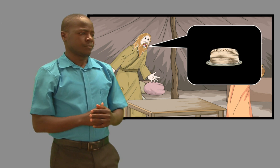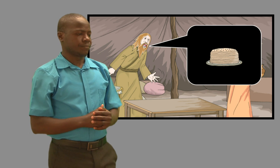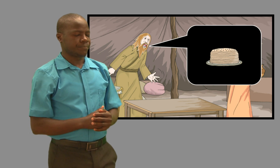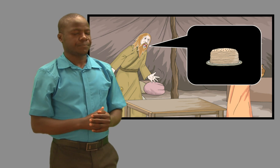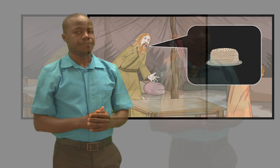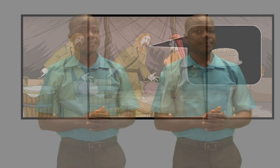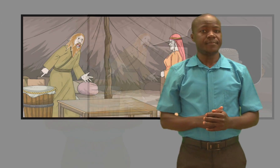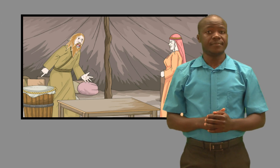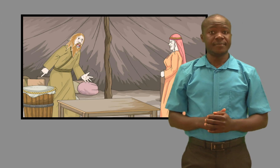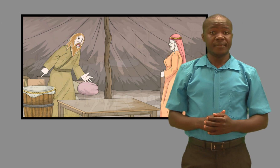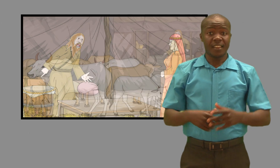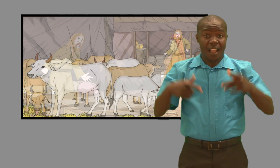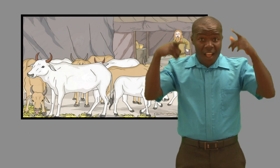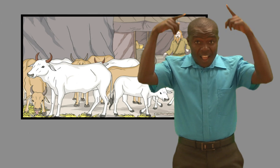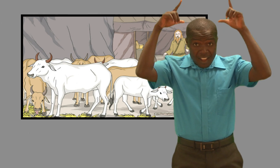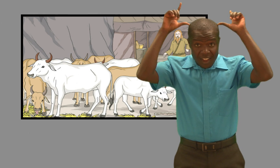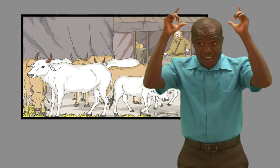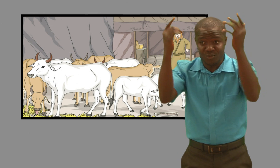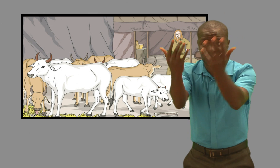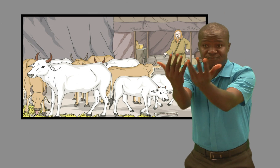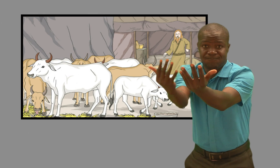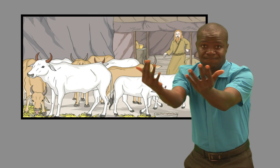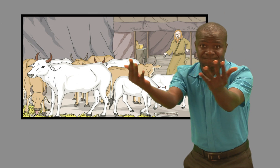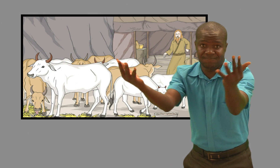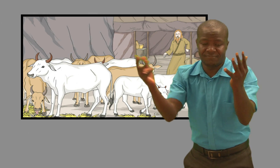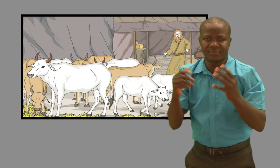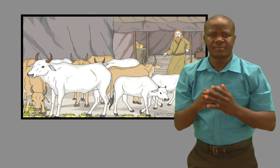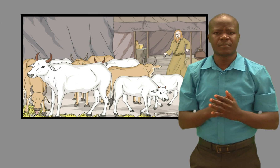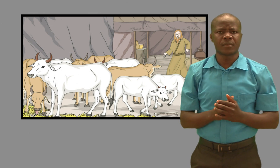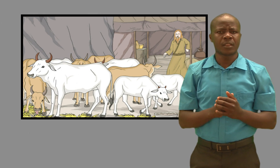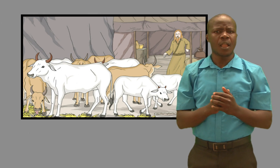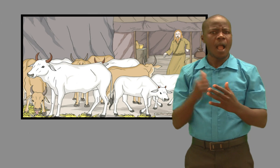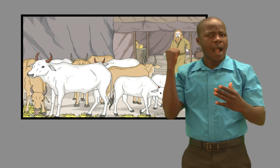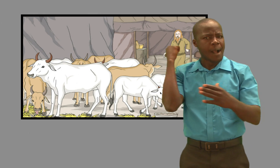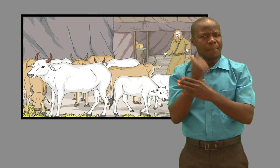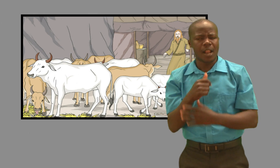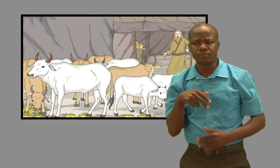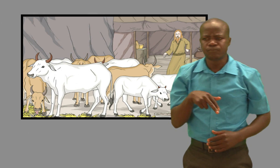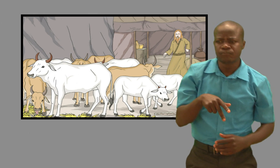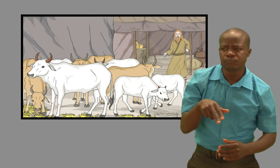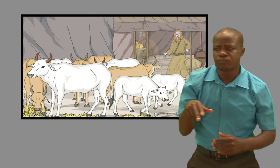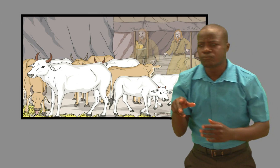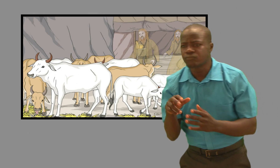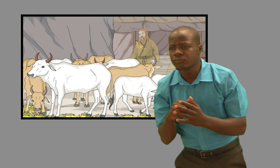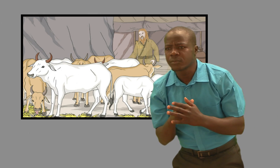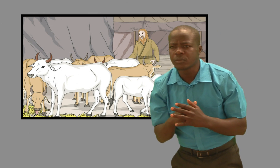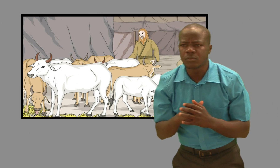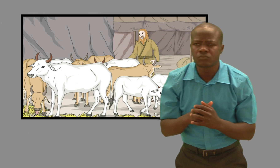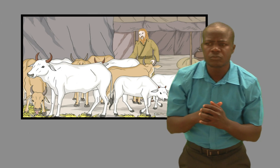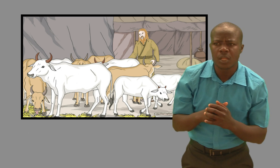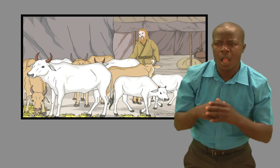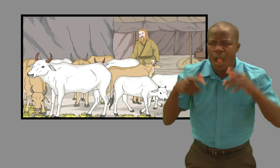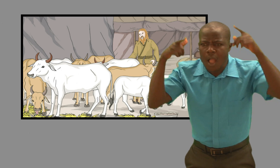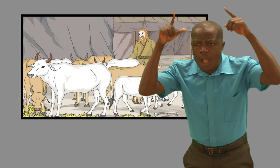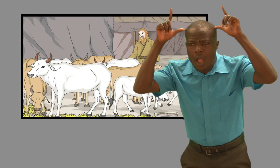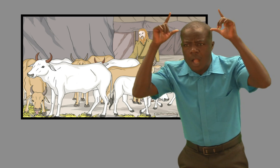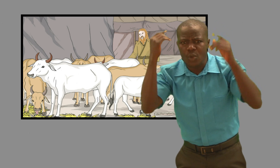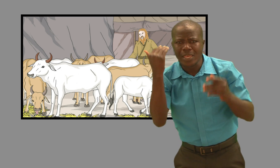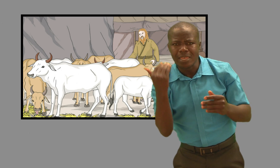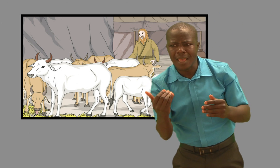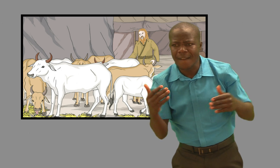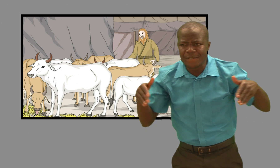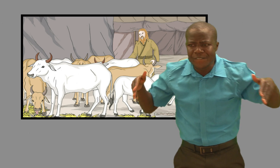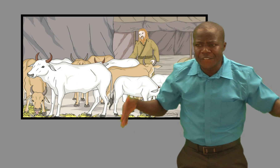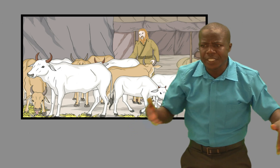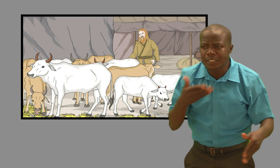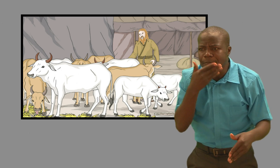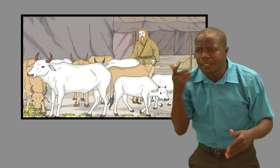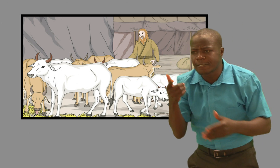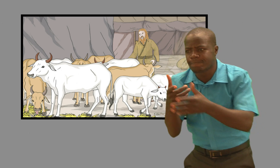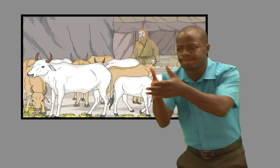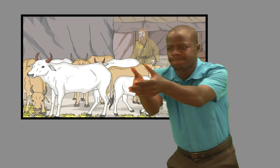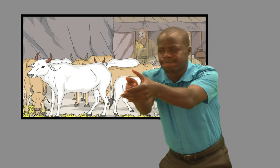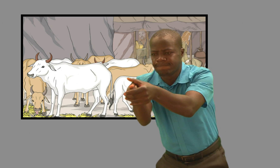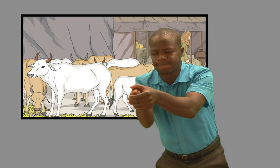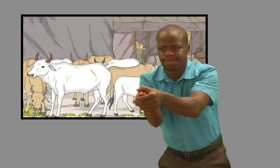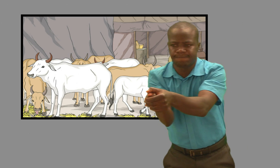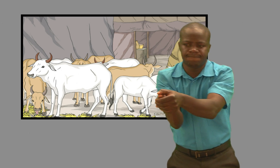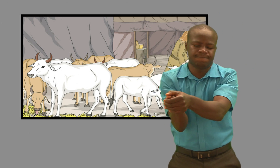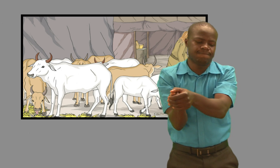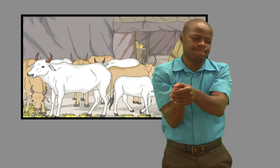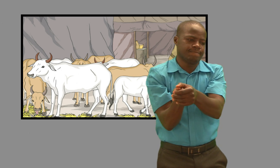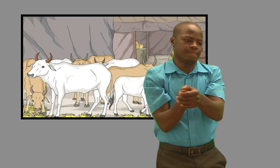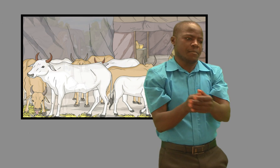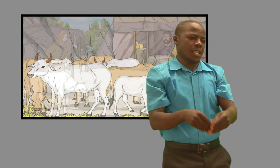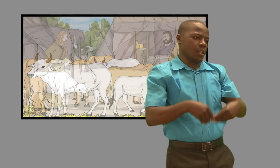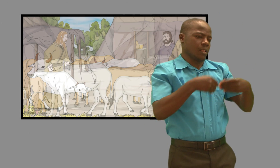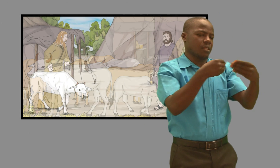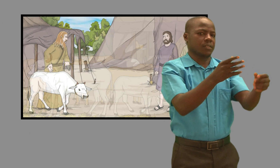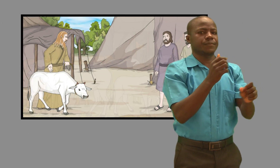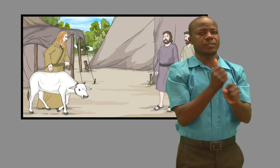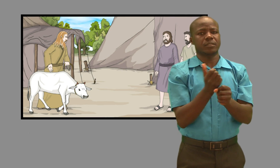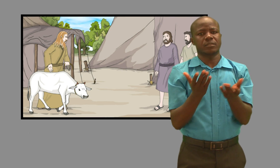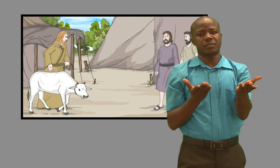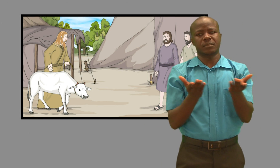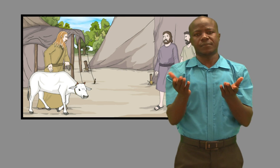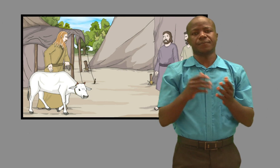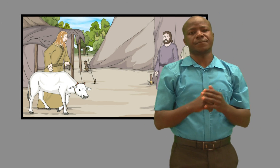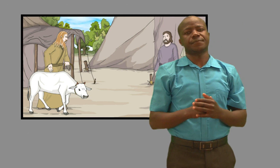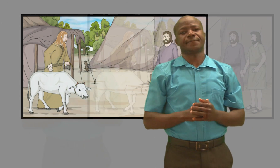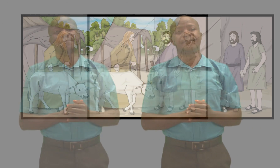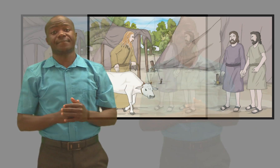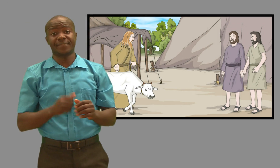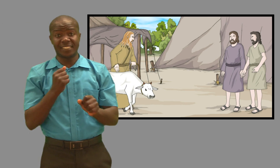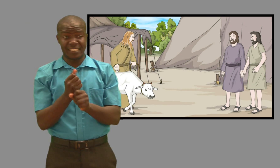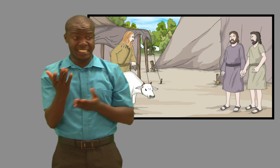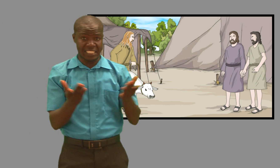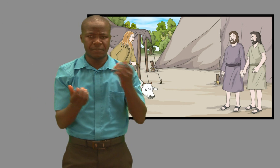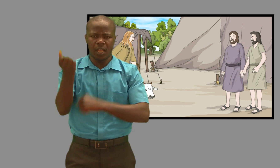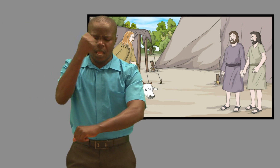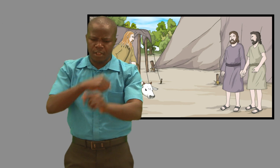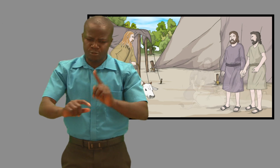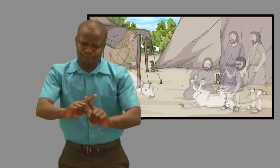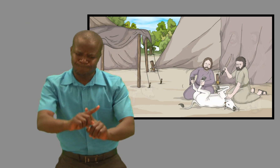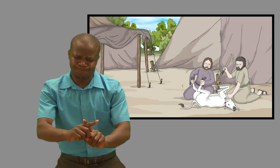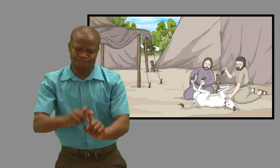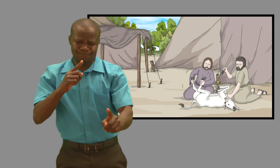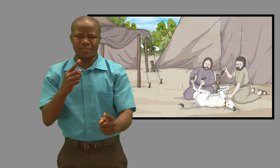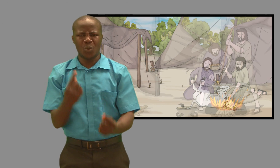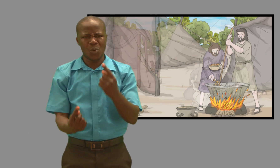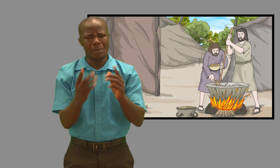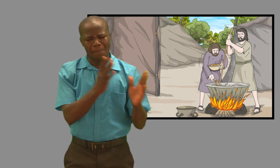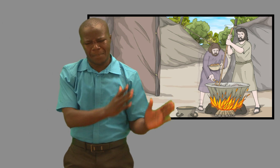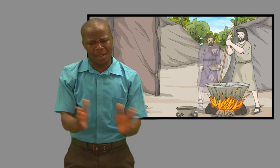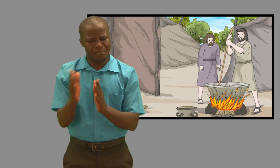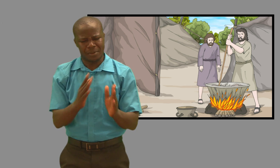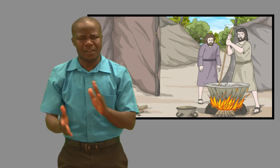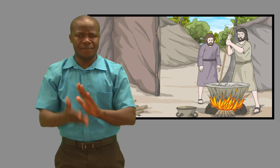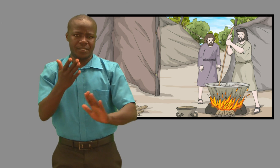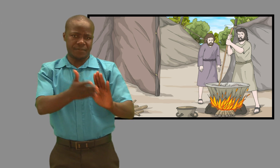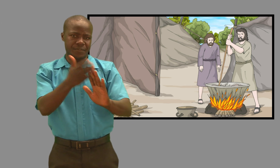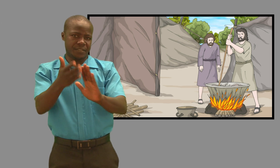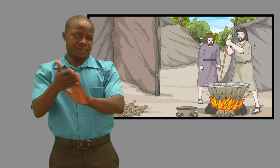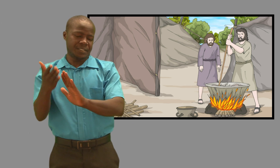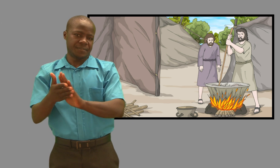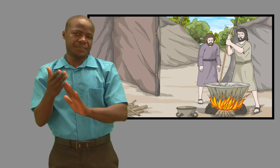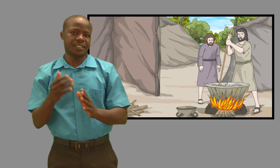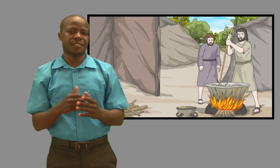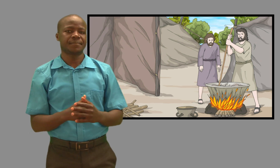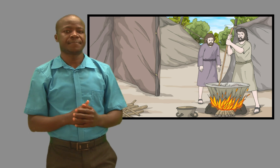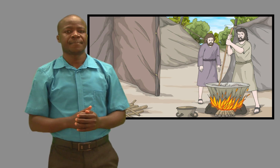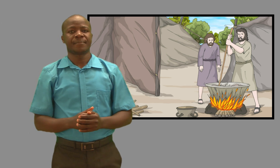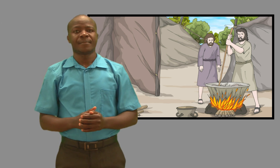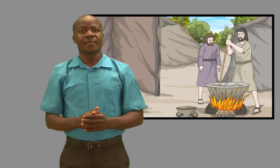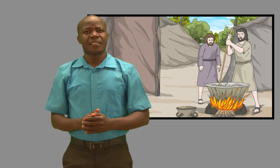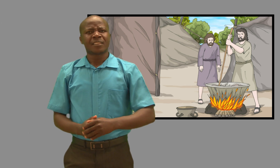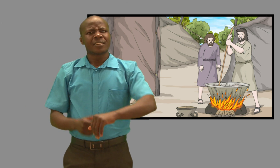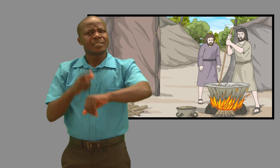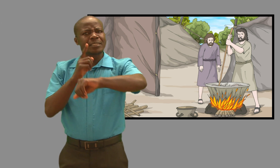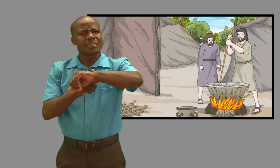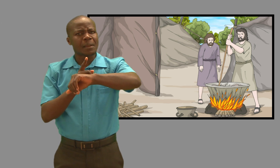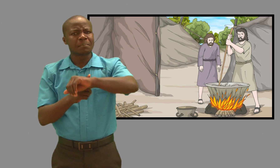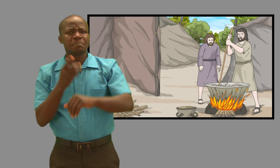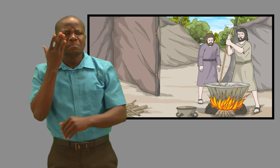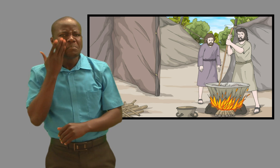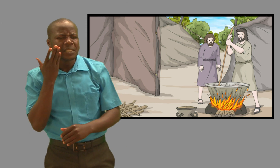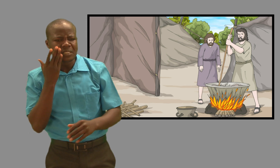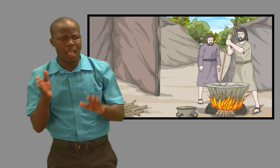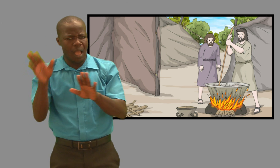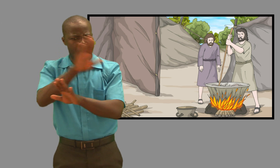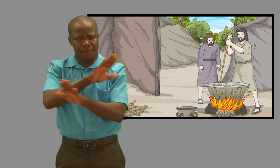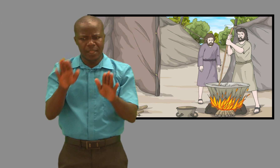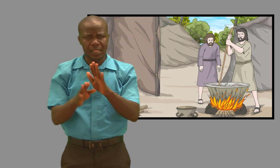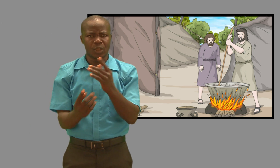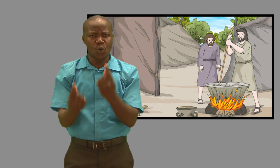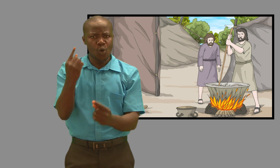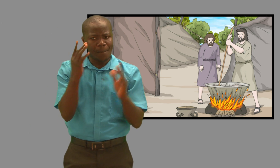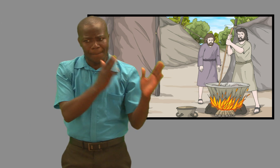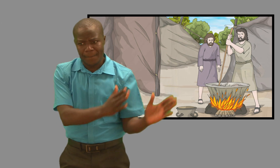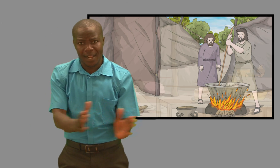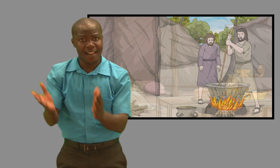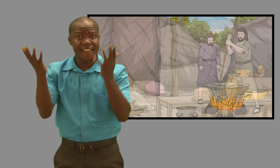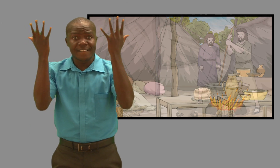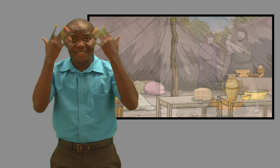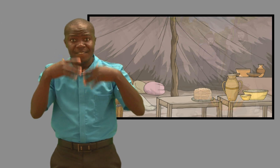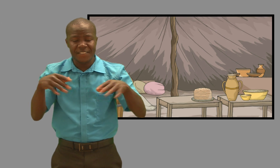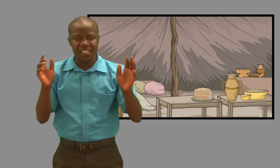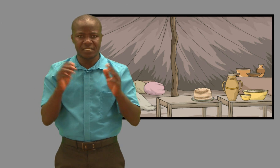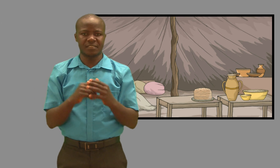Meanwhile, Abraham ran to the herd, selected a tender and choice calf, and gave it to a servant, who hurried to prepare it.